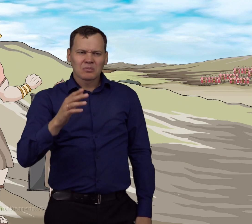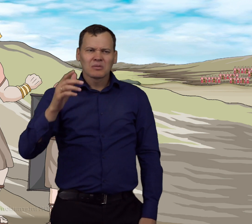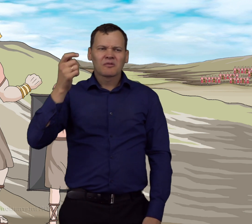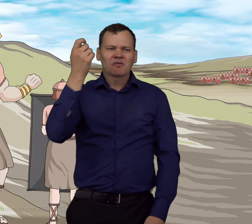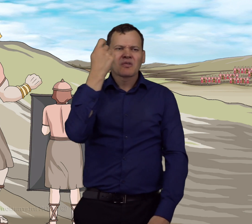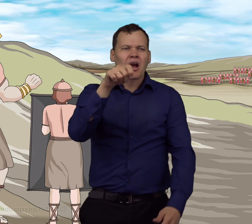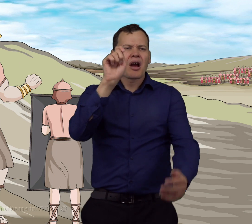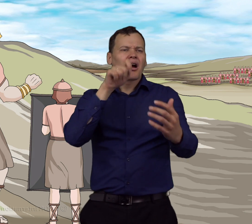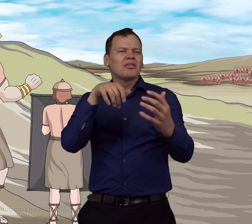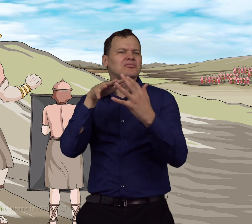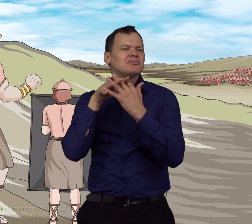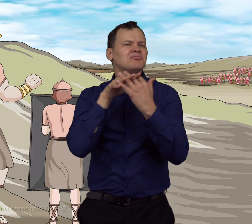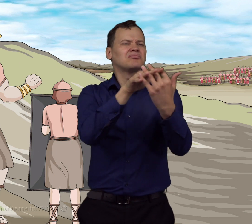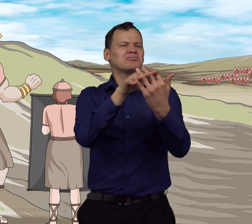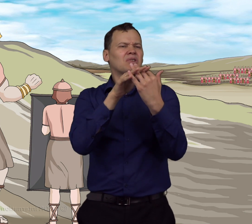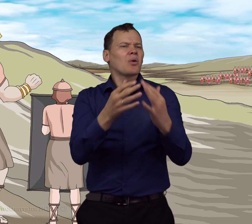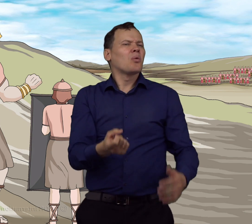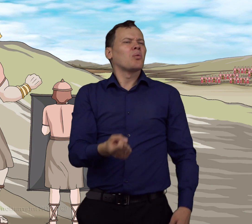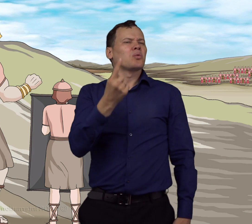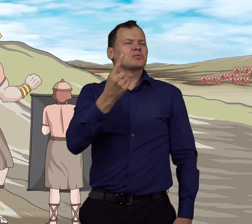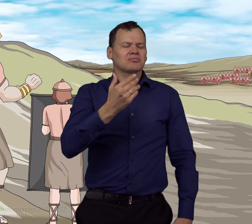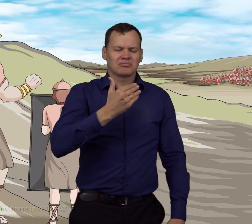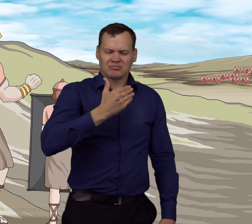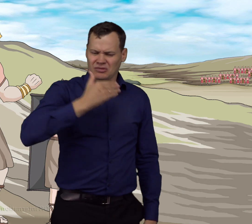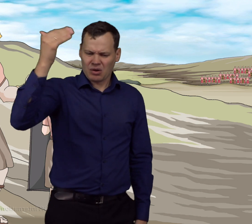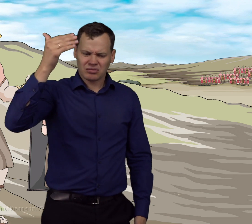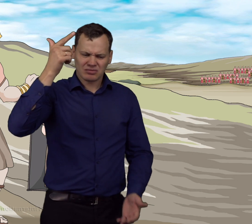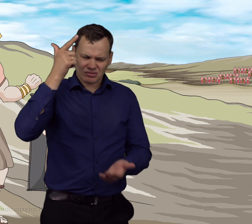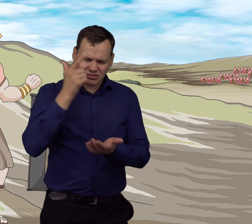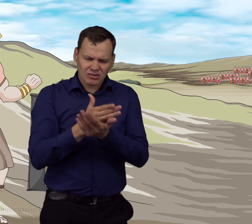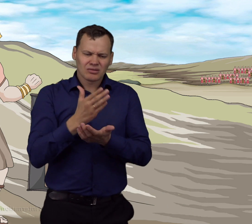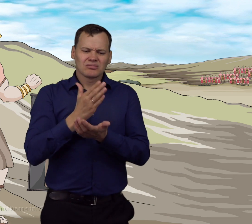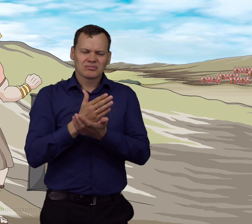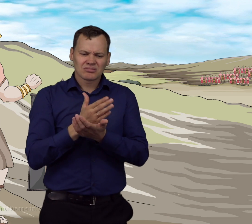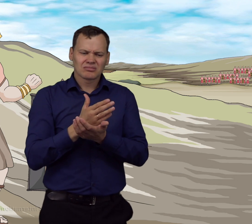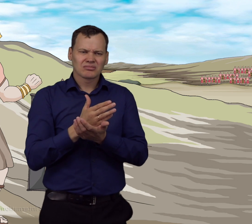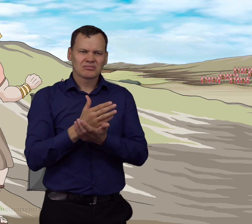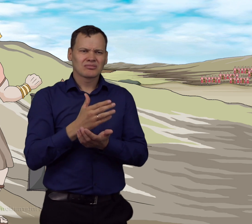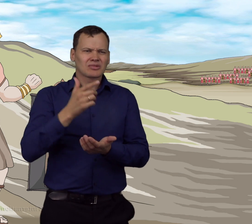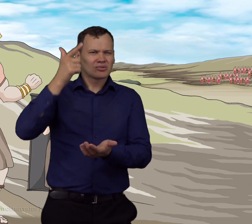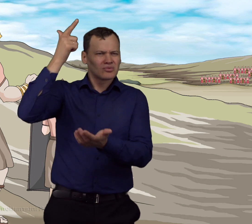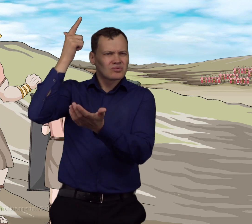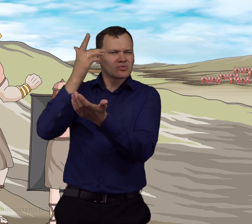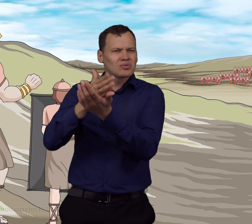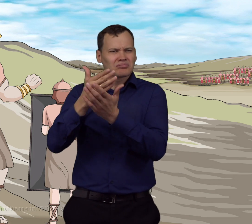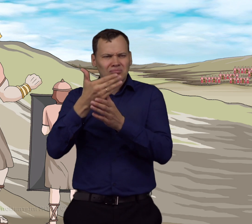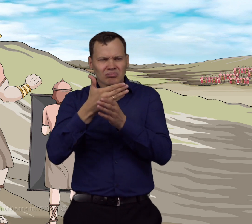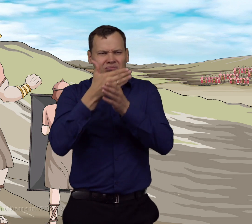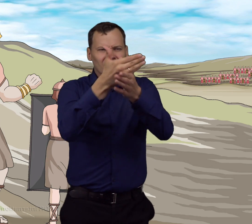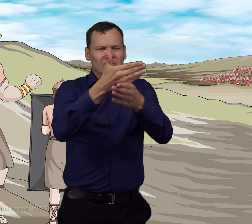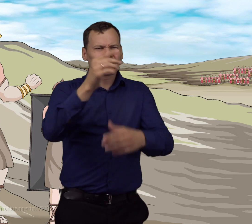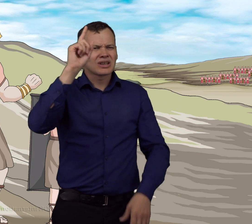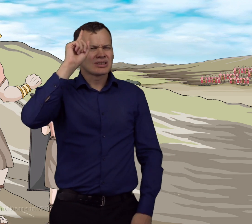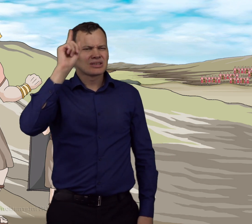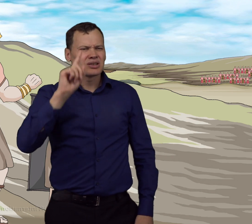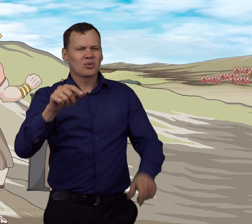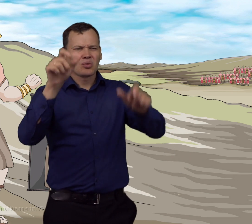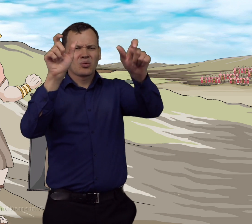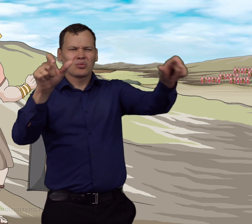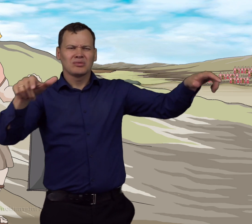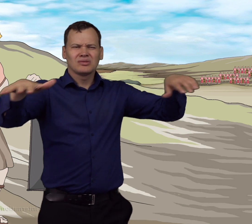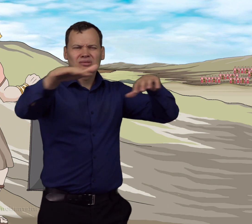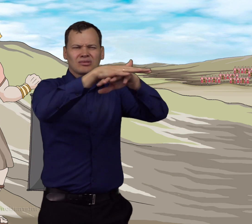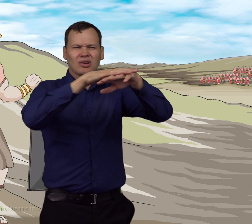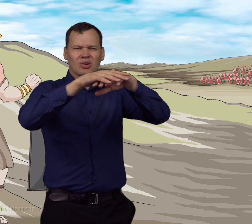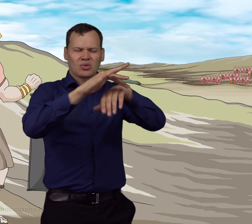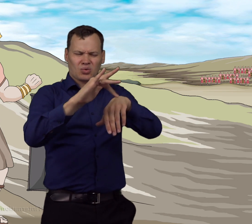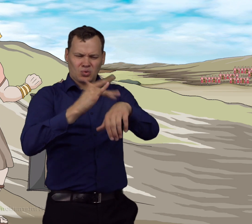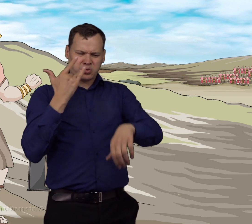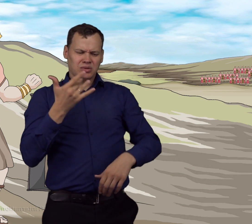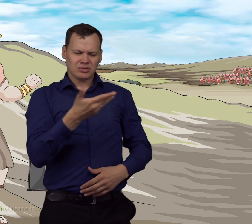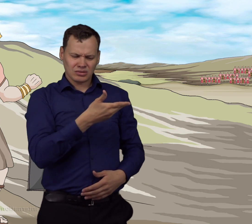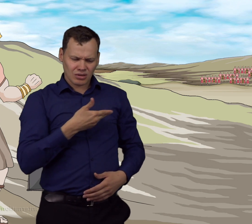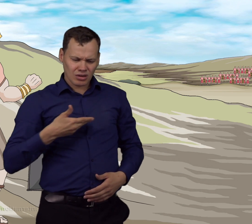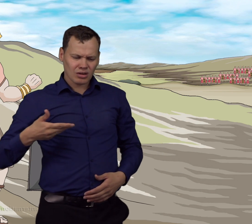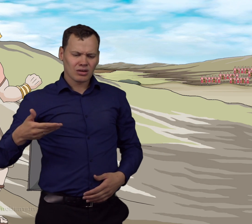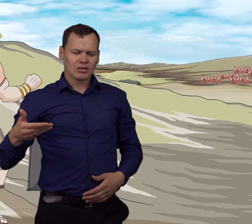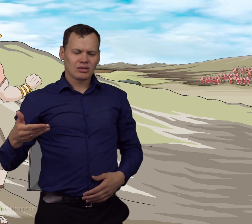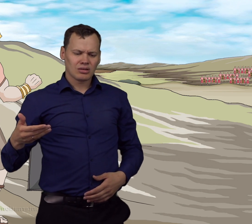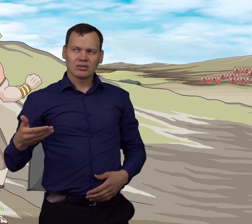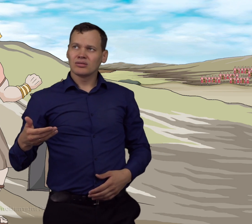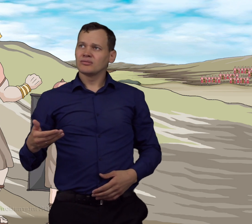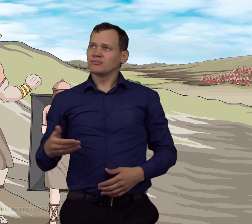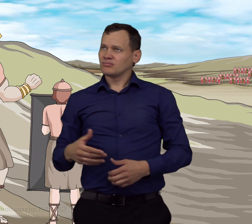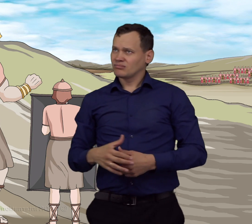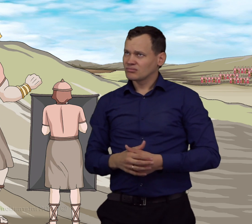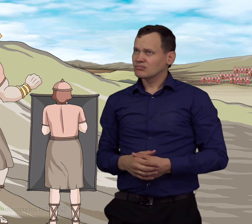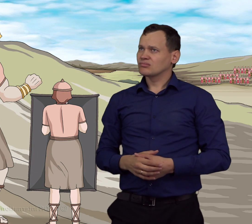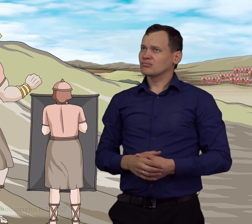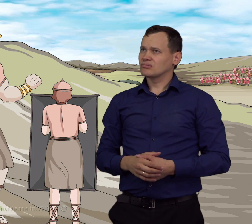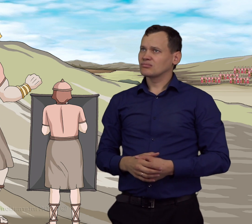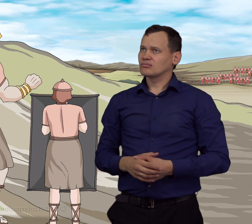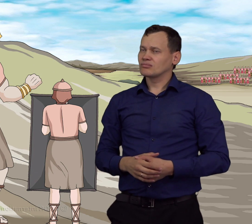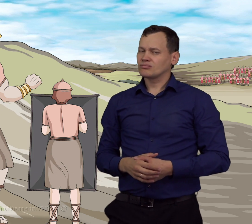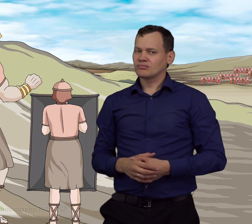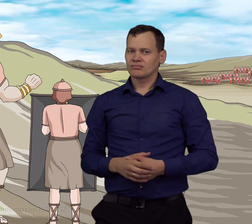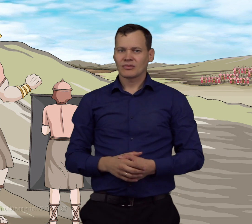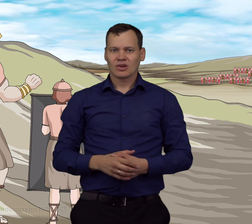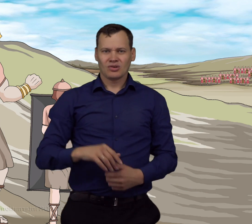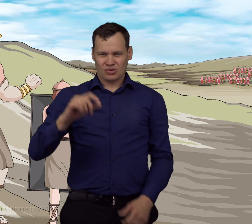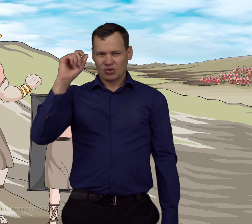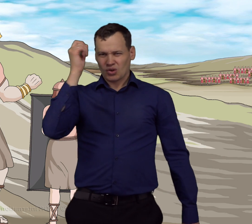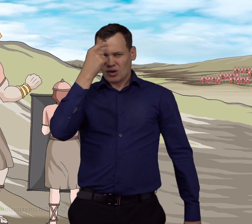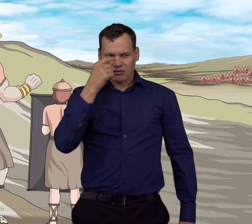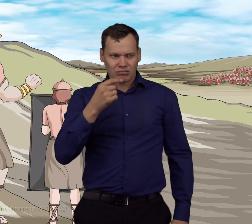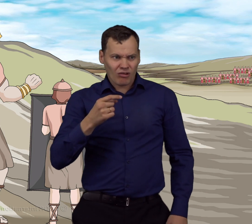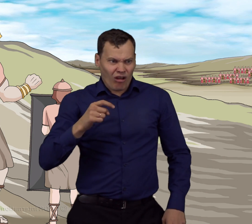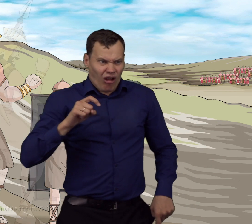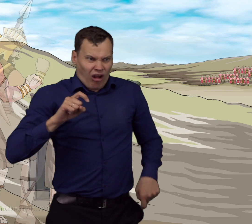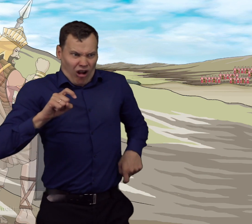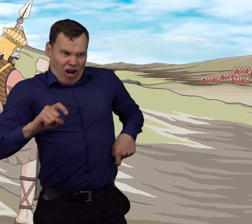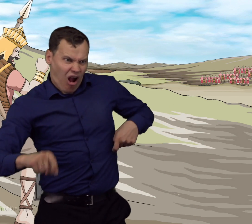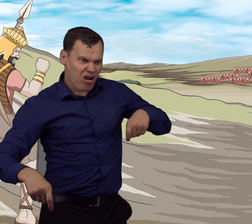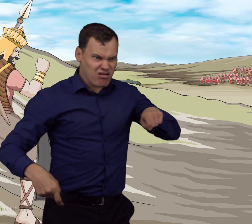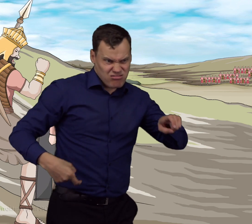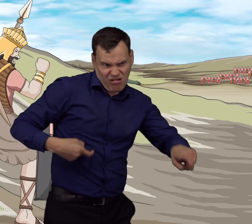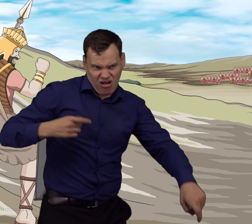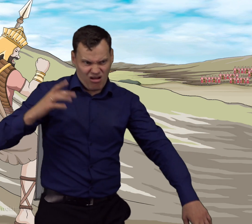for the battle is the LORD’s, and He will give all of you into our hands.”